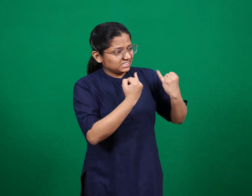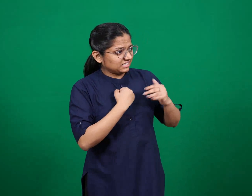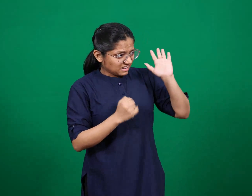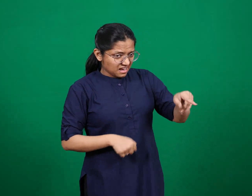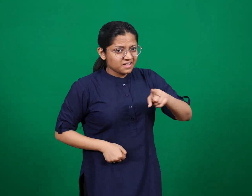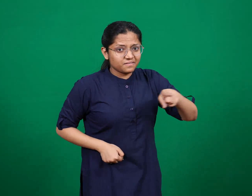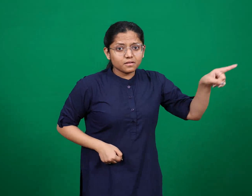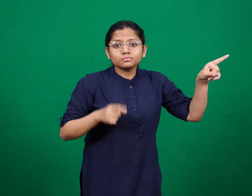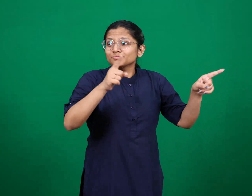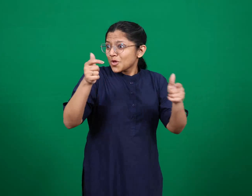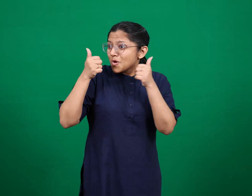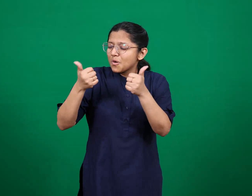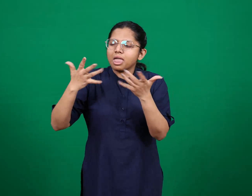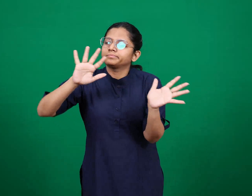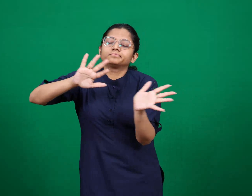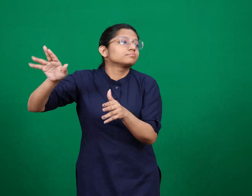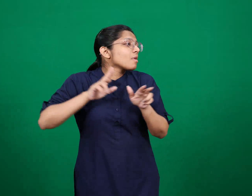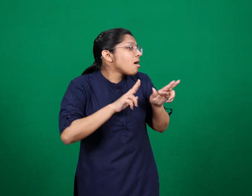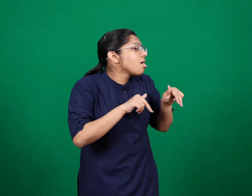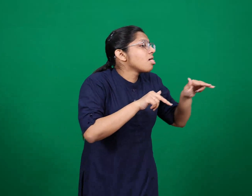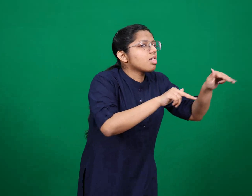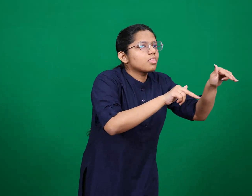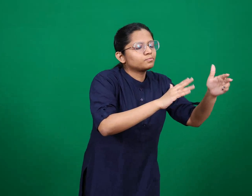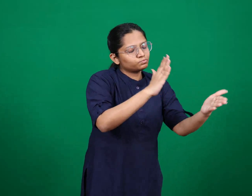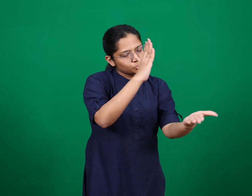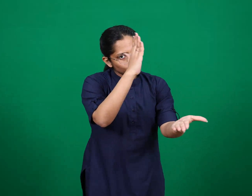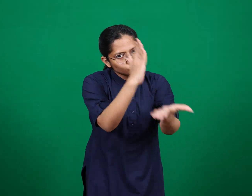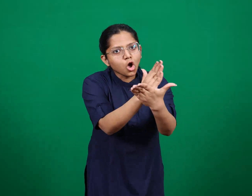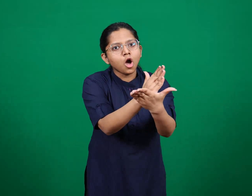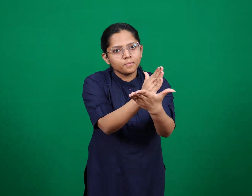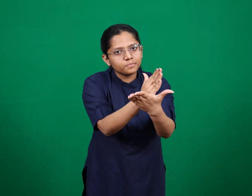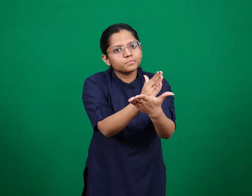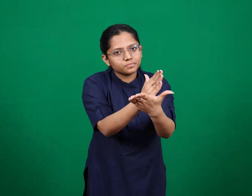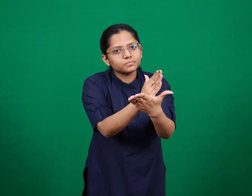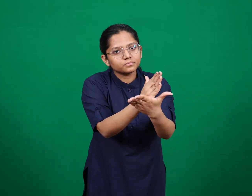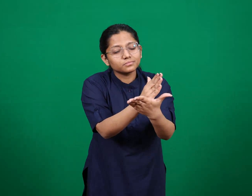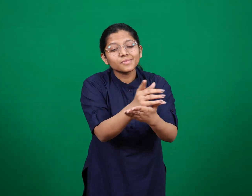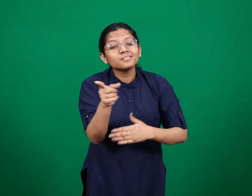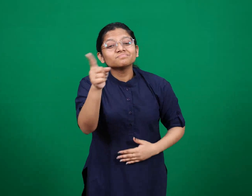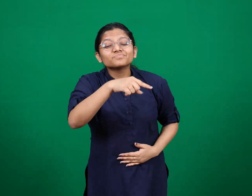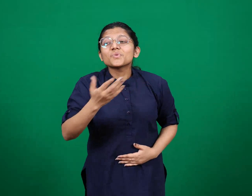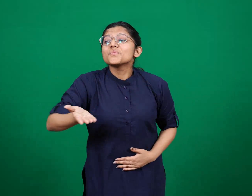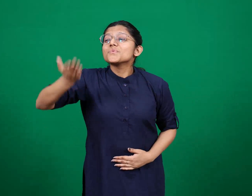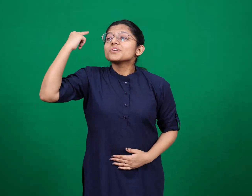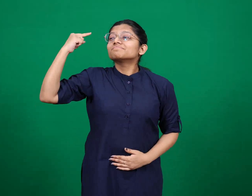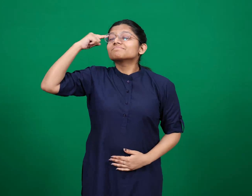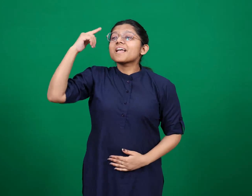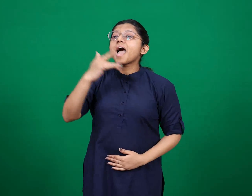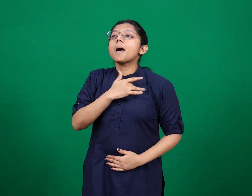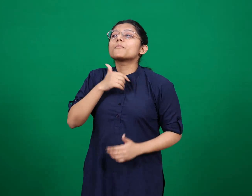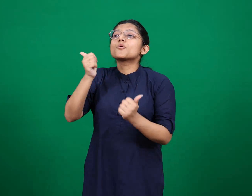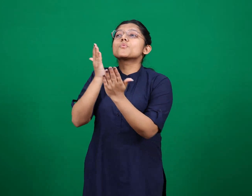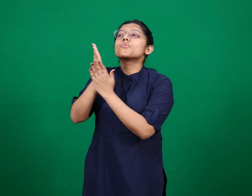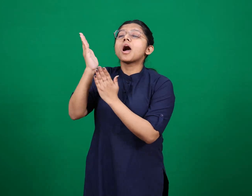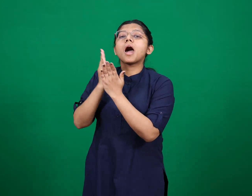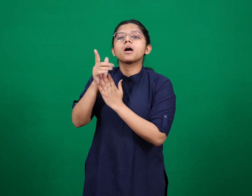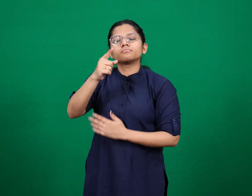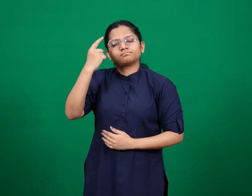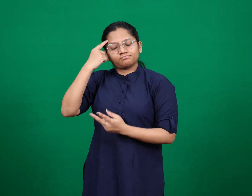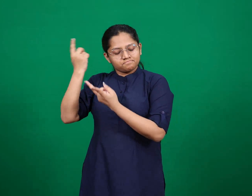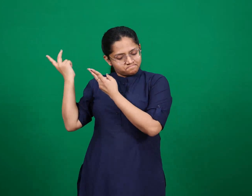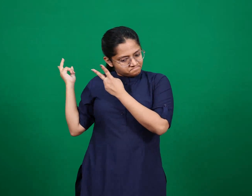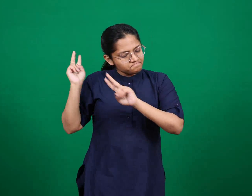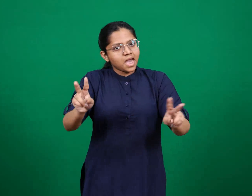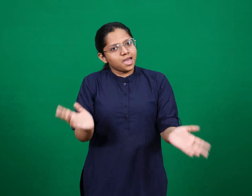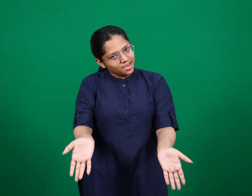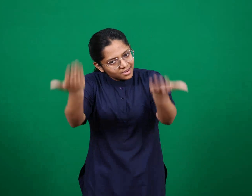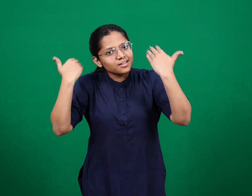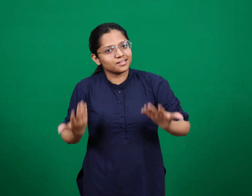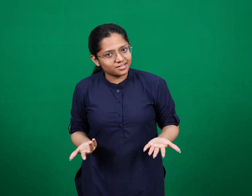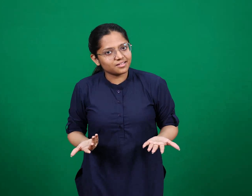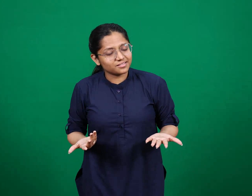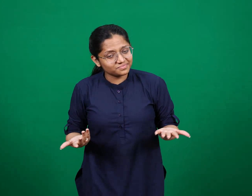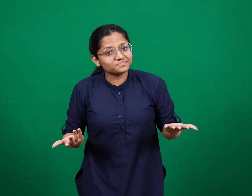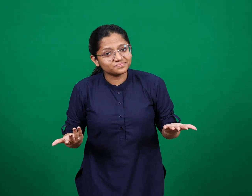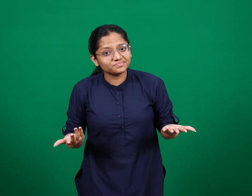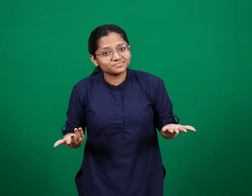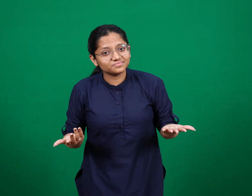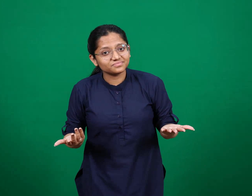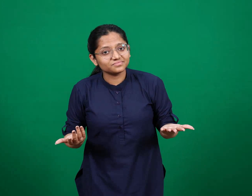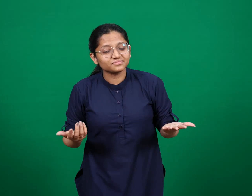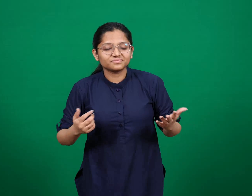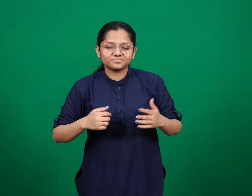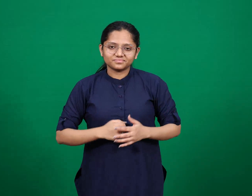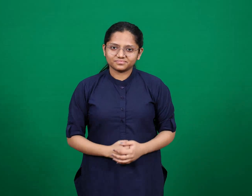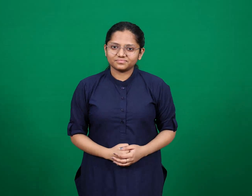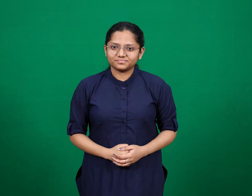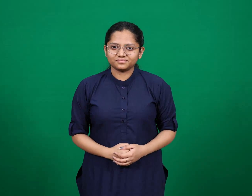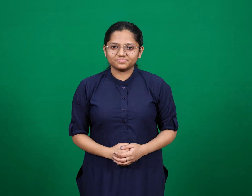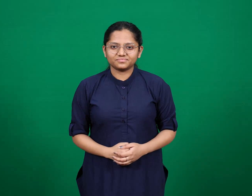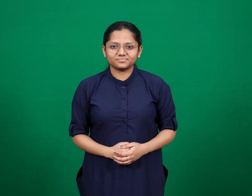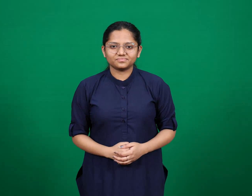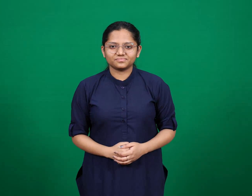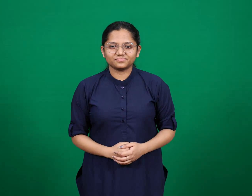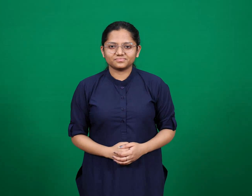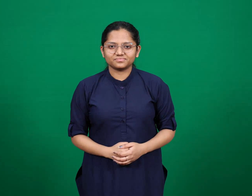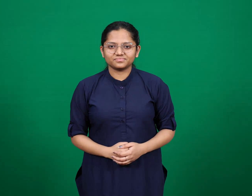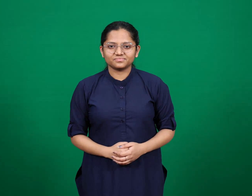I say this to your shame.